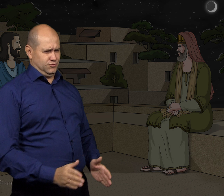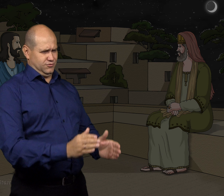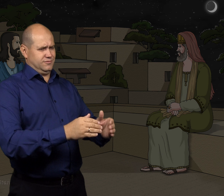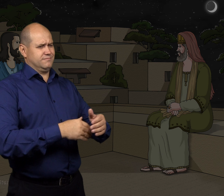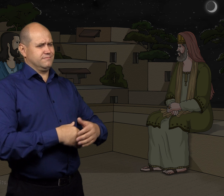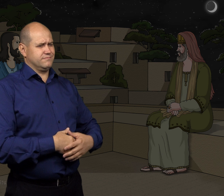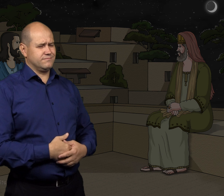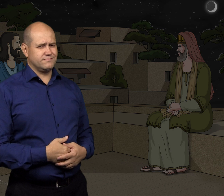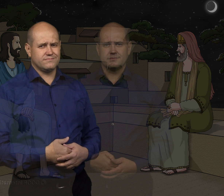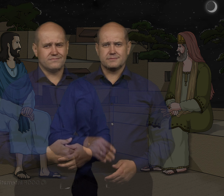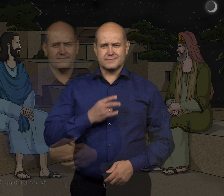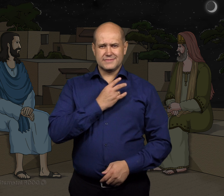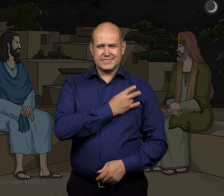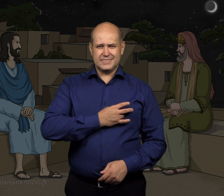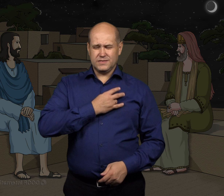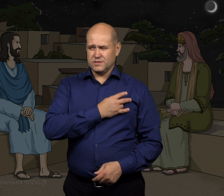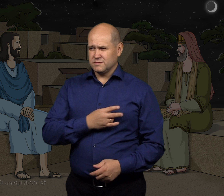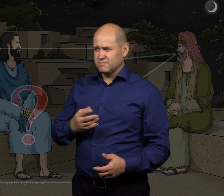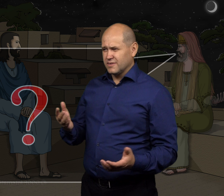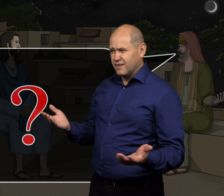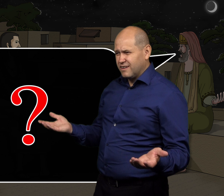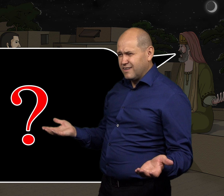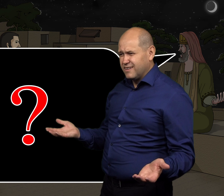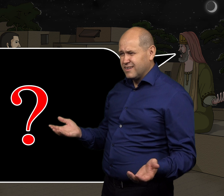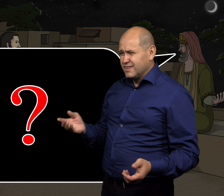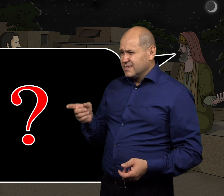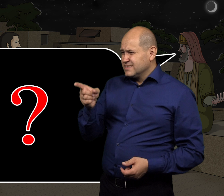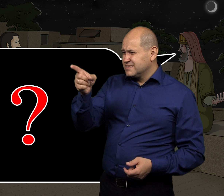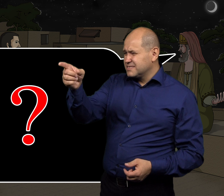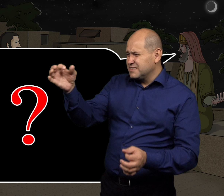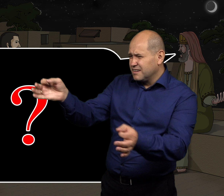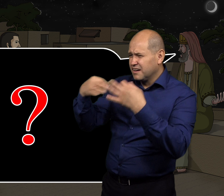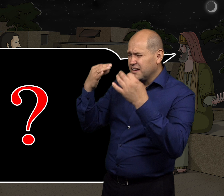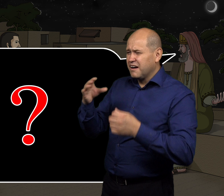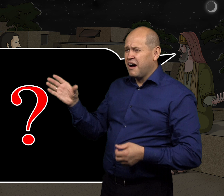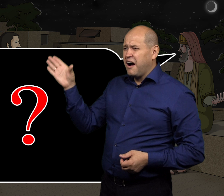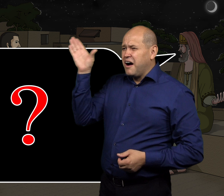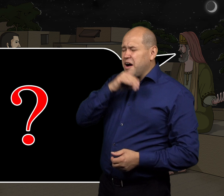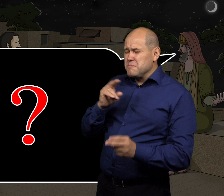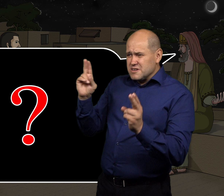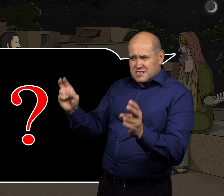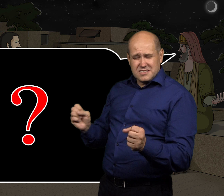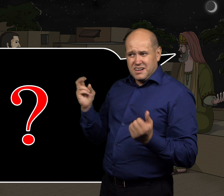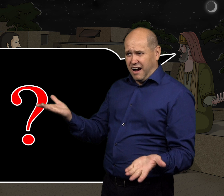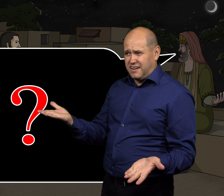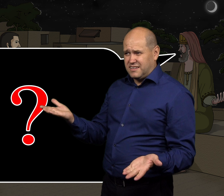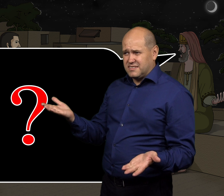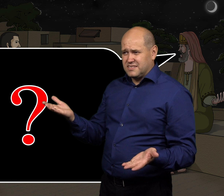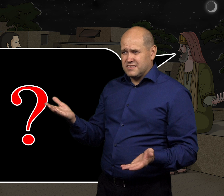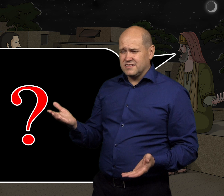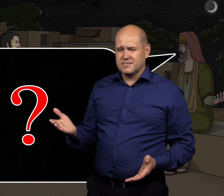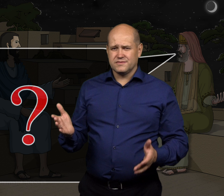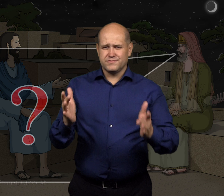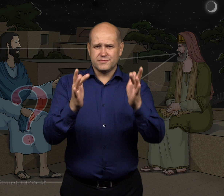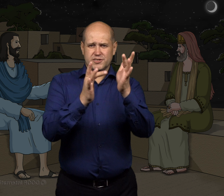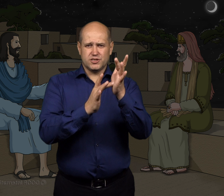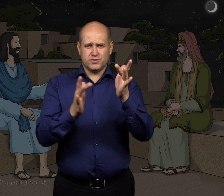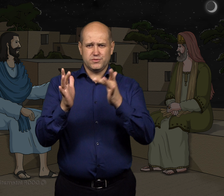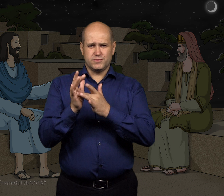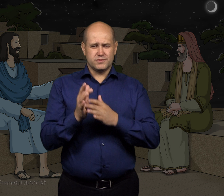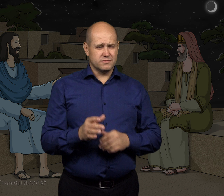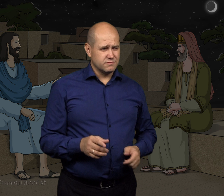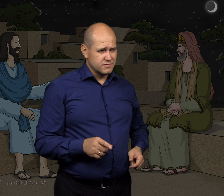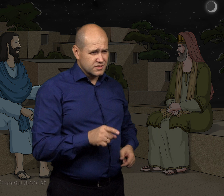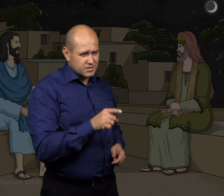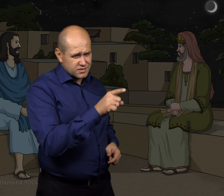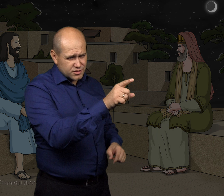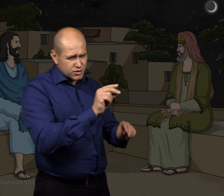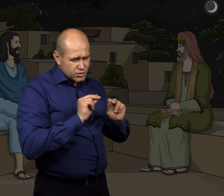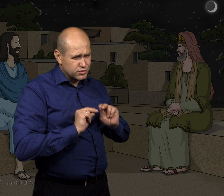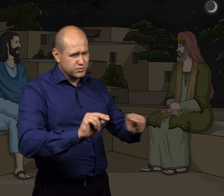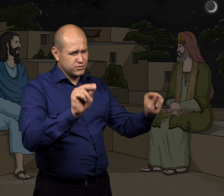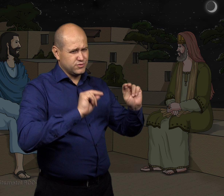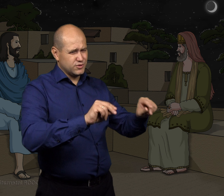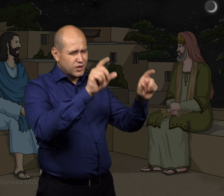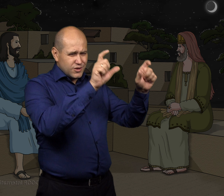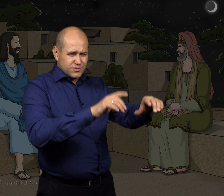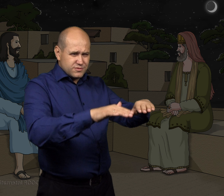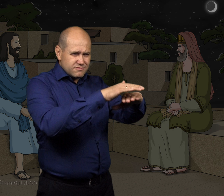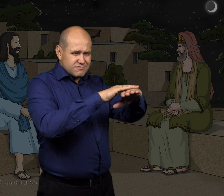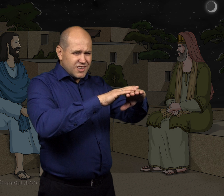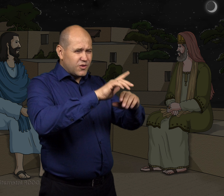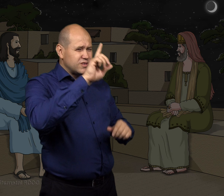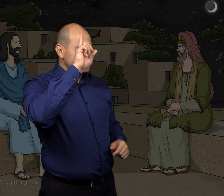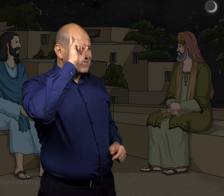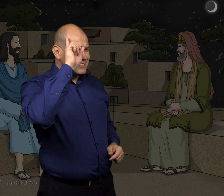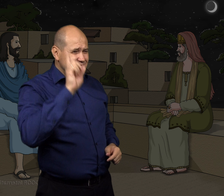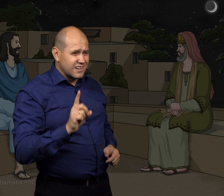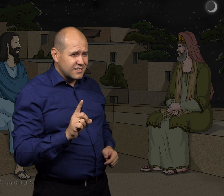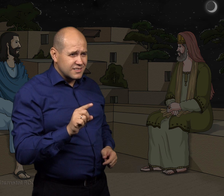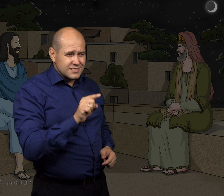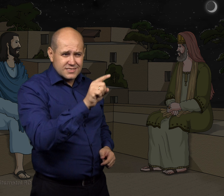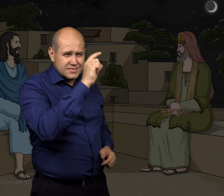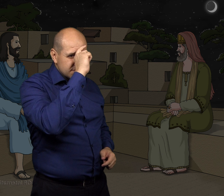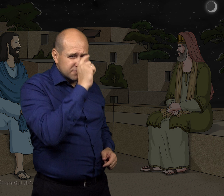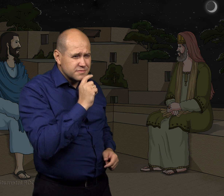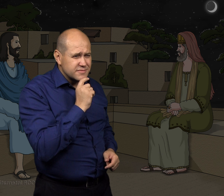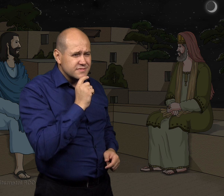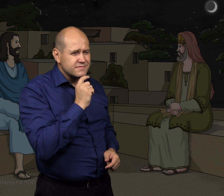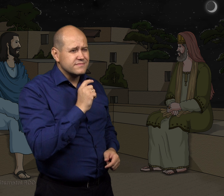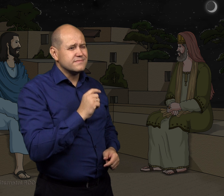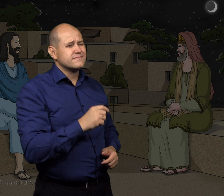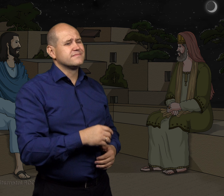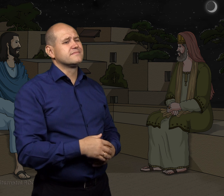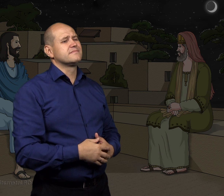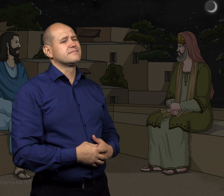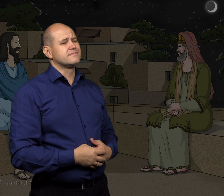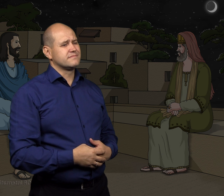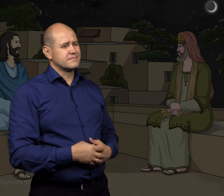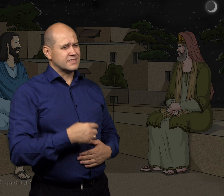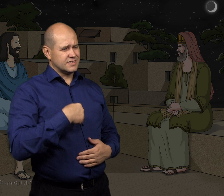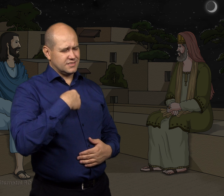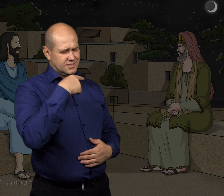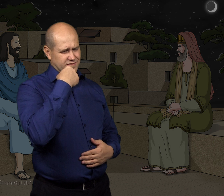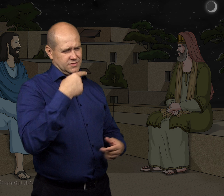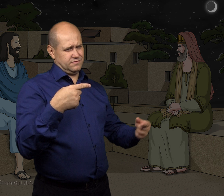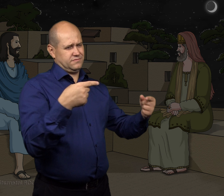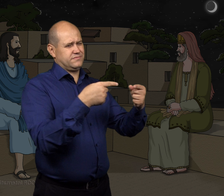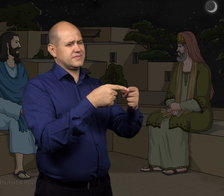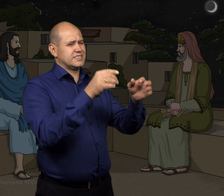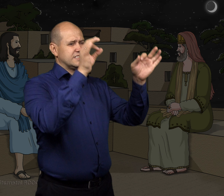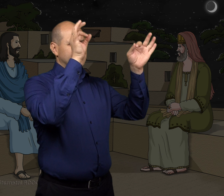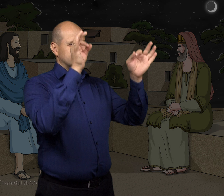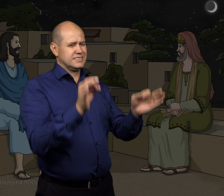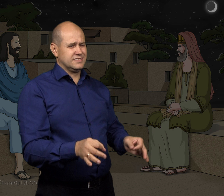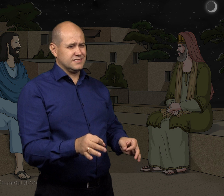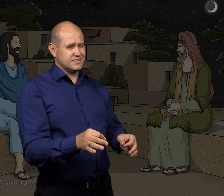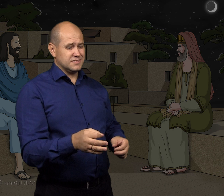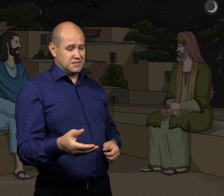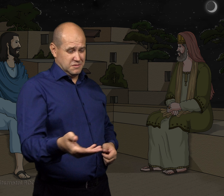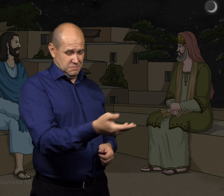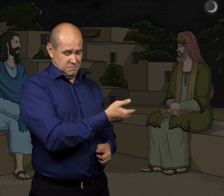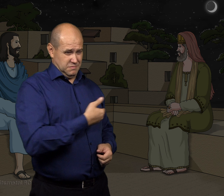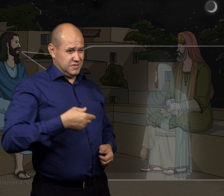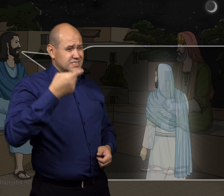“How can this be?” Nicodemus asked. “You are Israel’s teacher,” said Jesus, “and you do not understand these things?